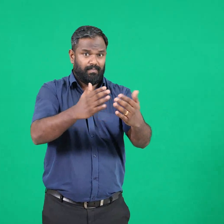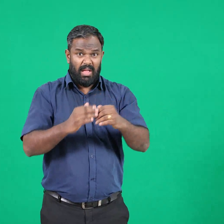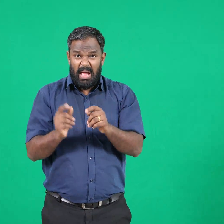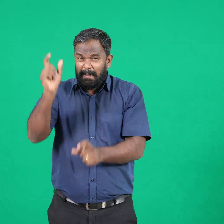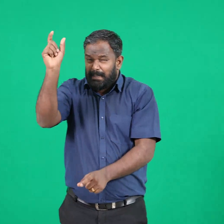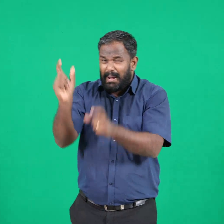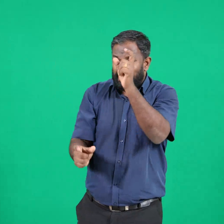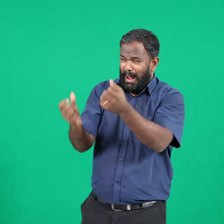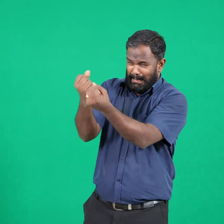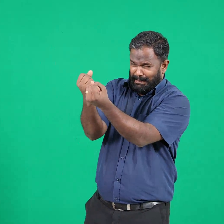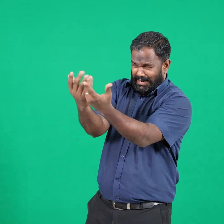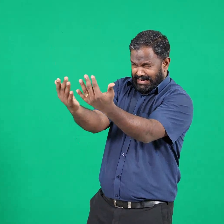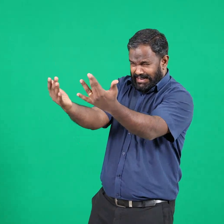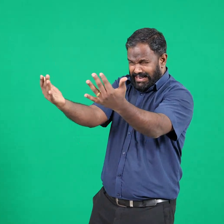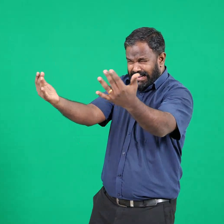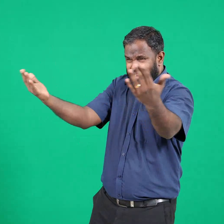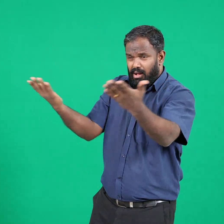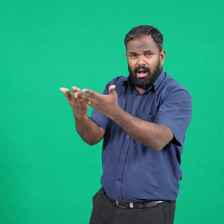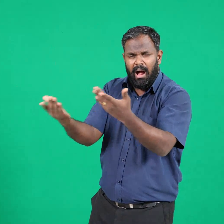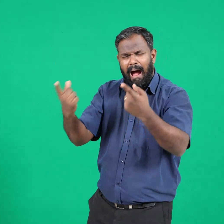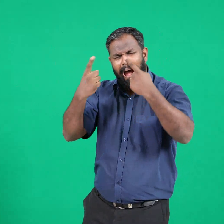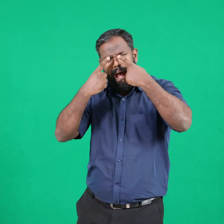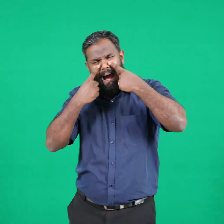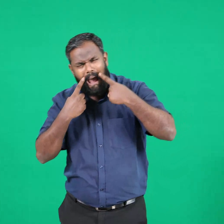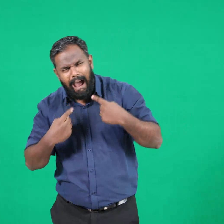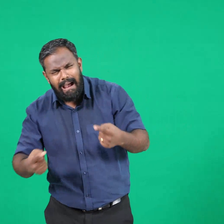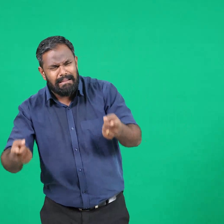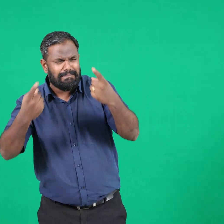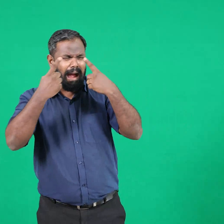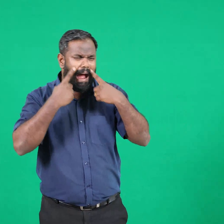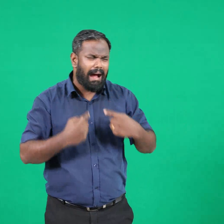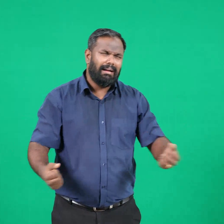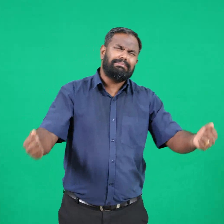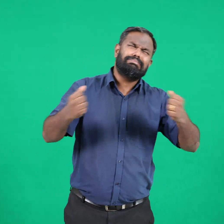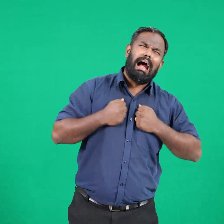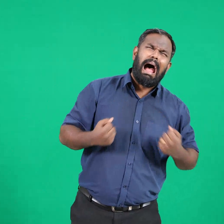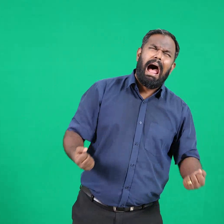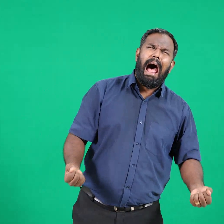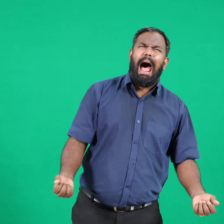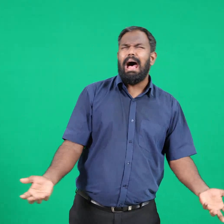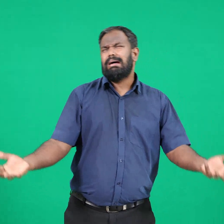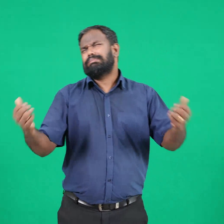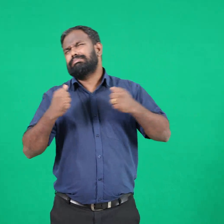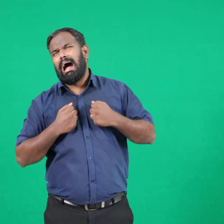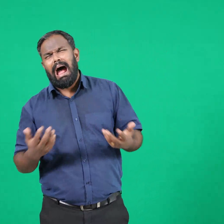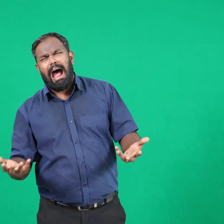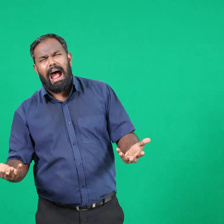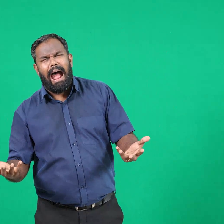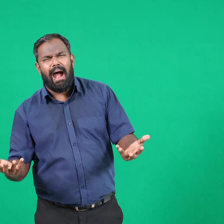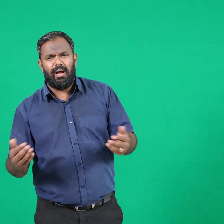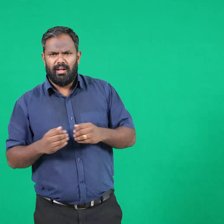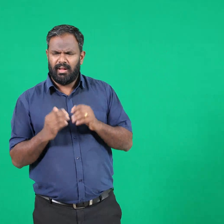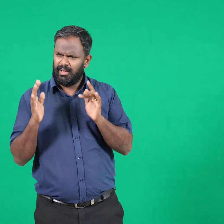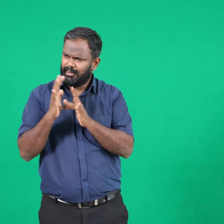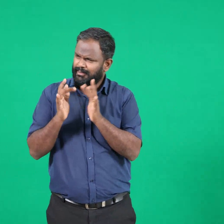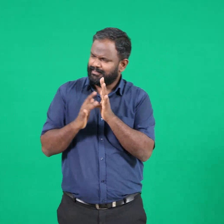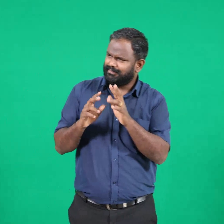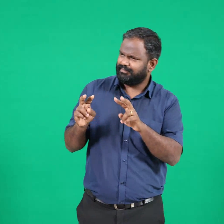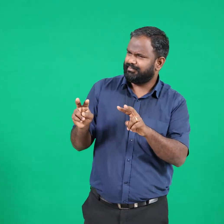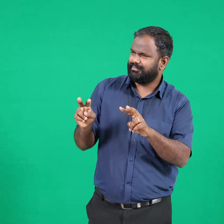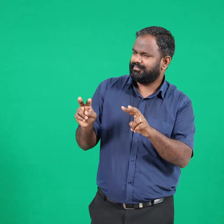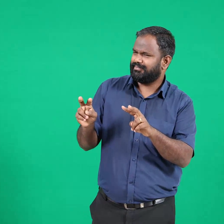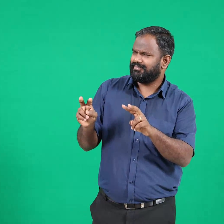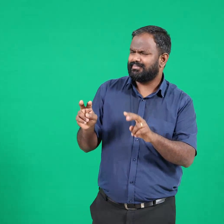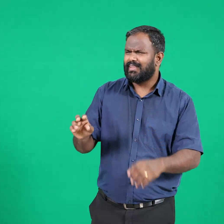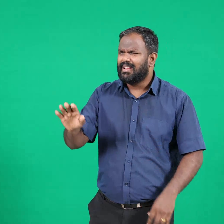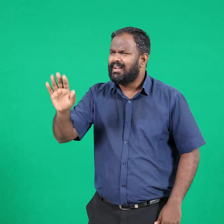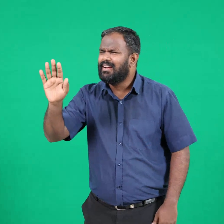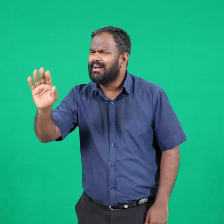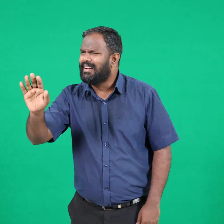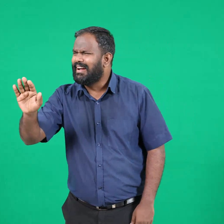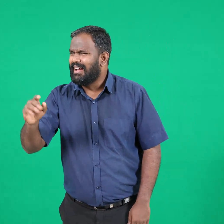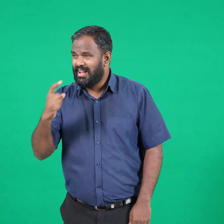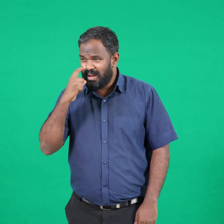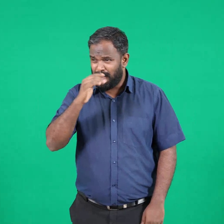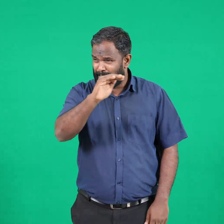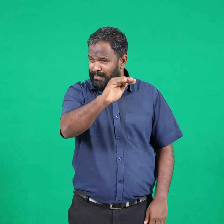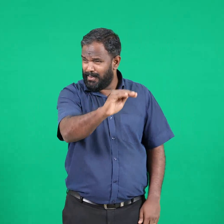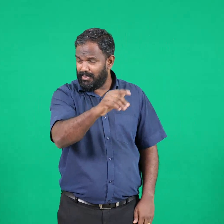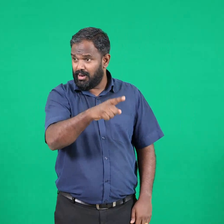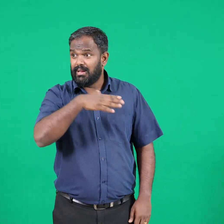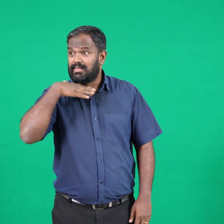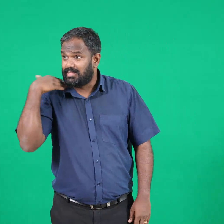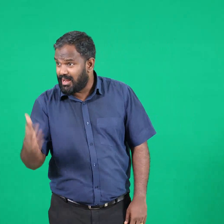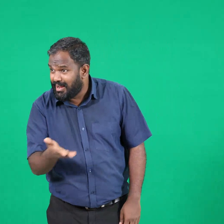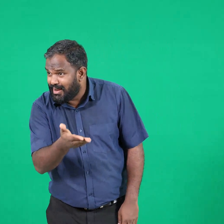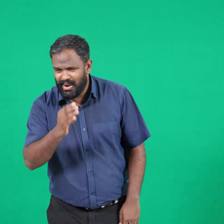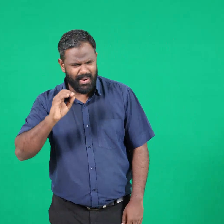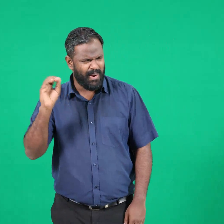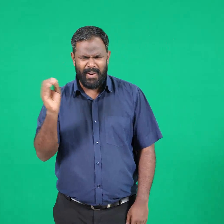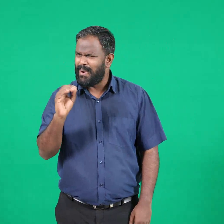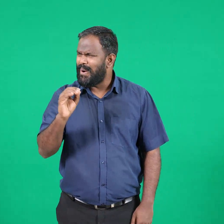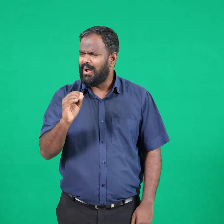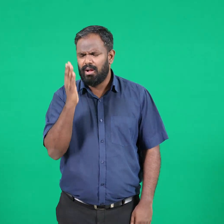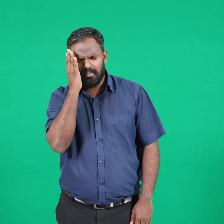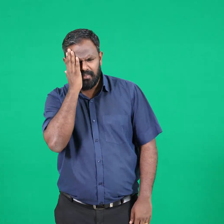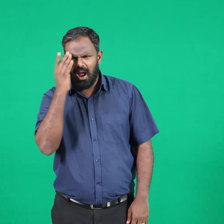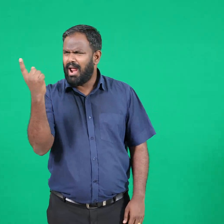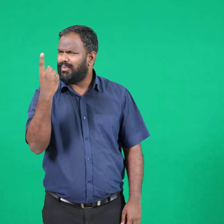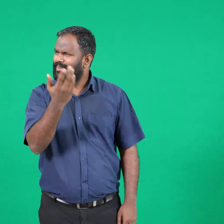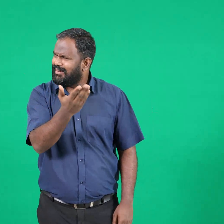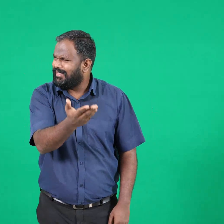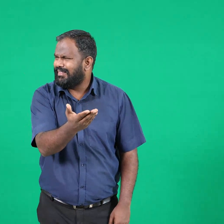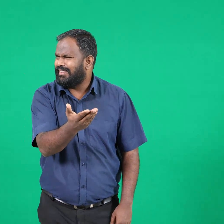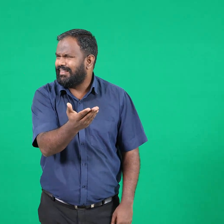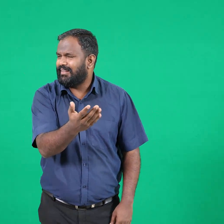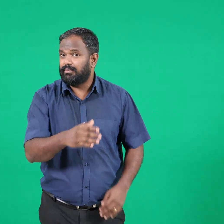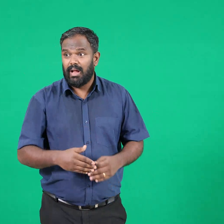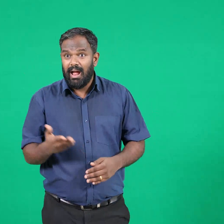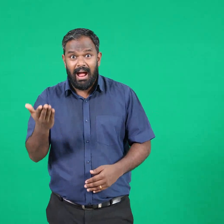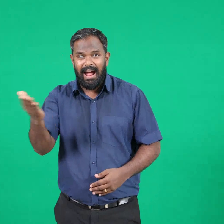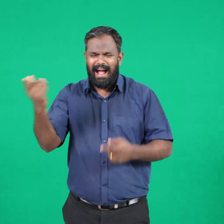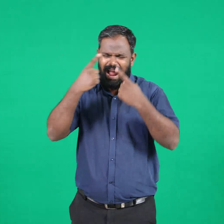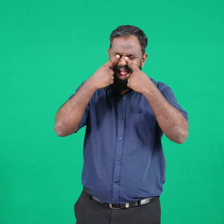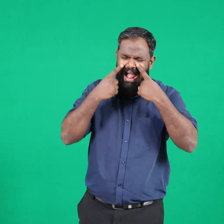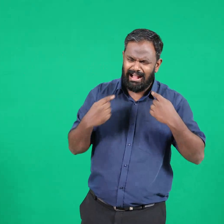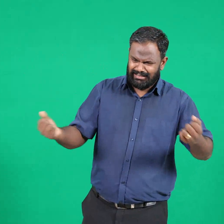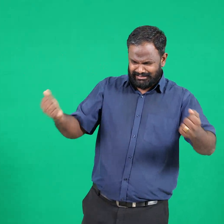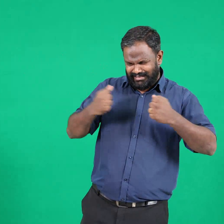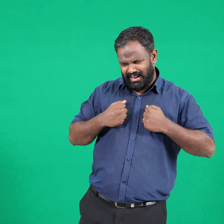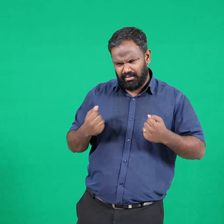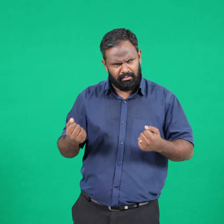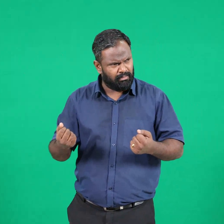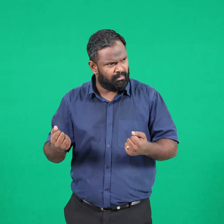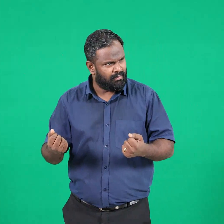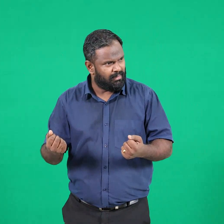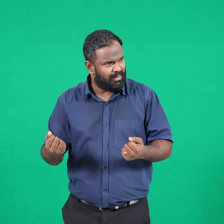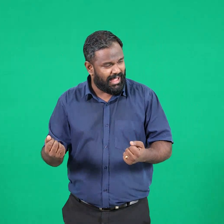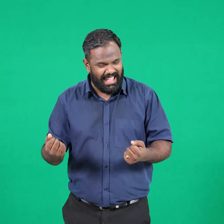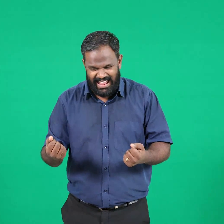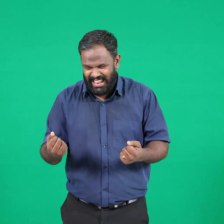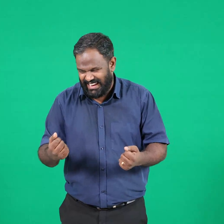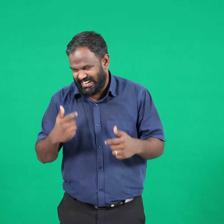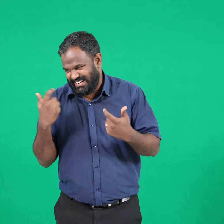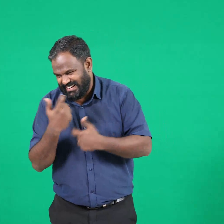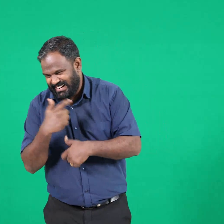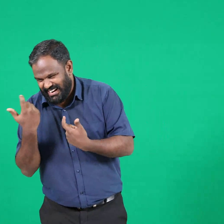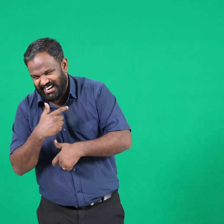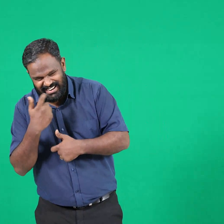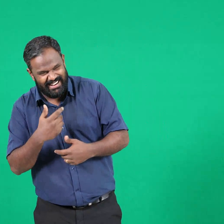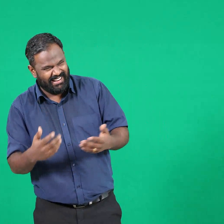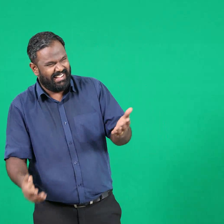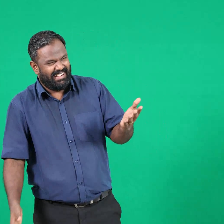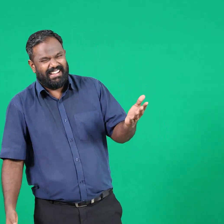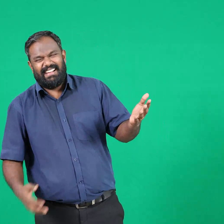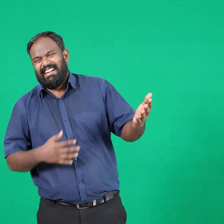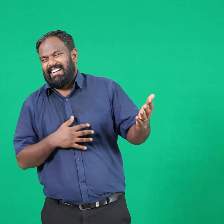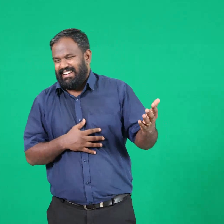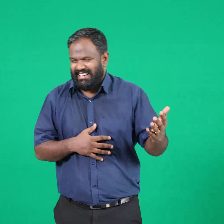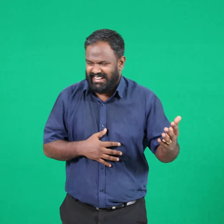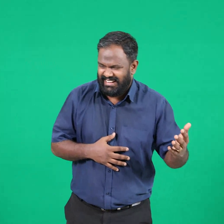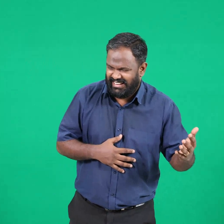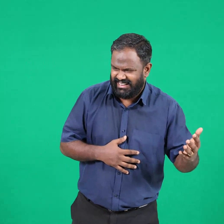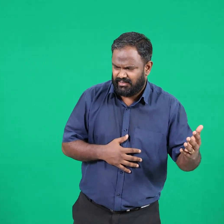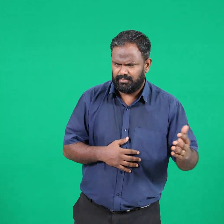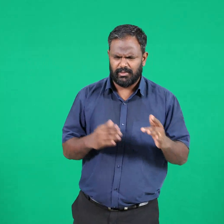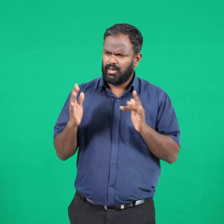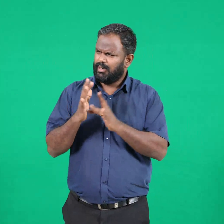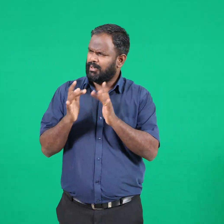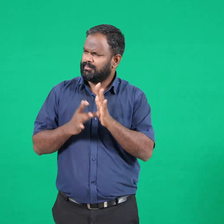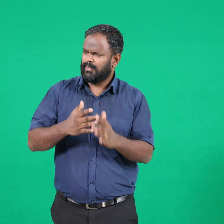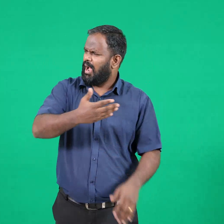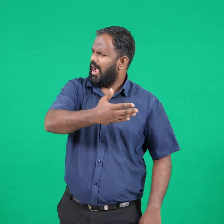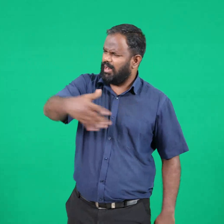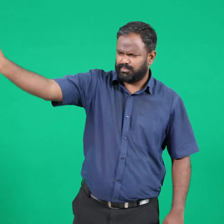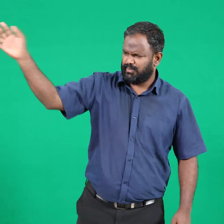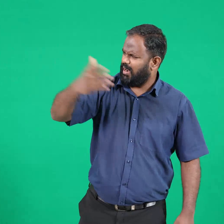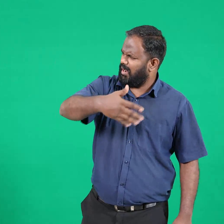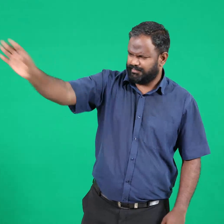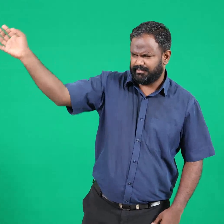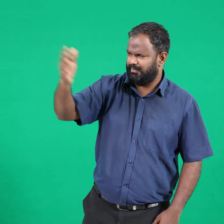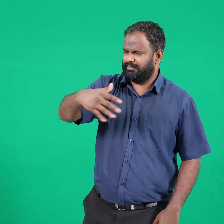"Go away," He told them. " The girl is not dead, but asleep." And they laughed at Him.